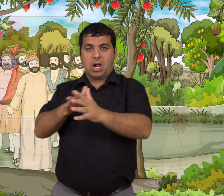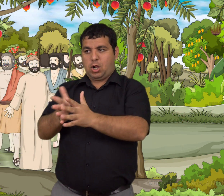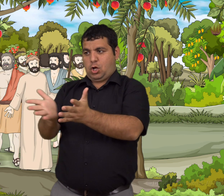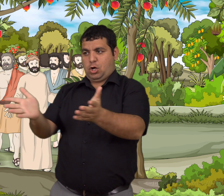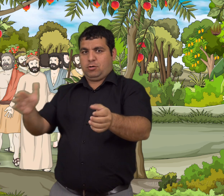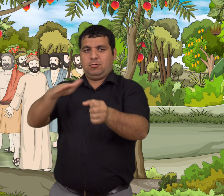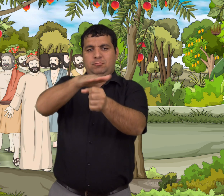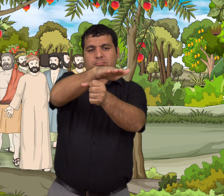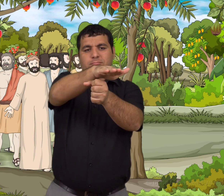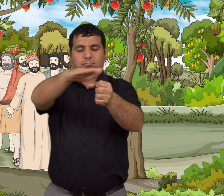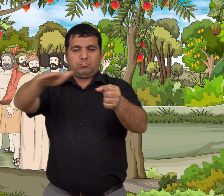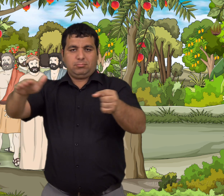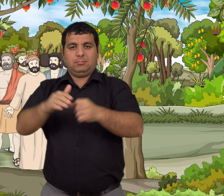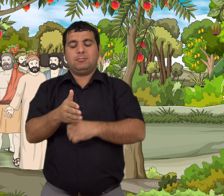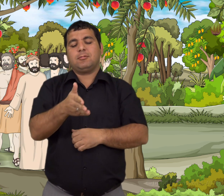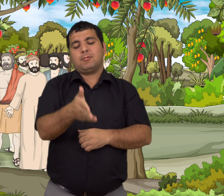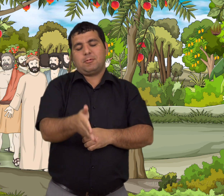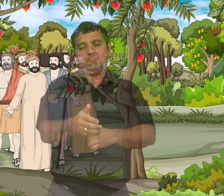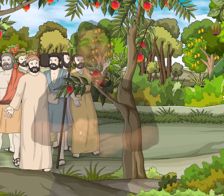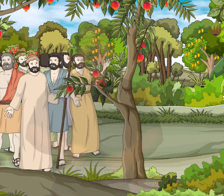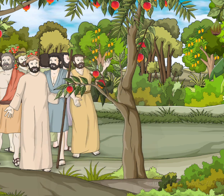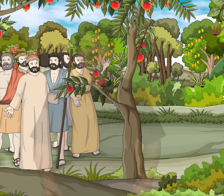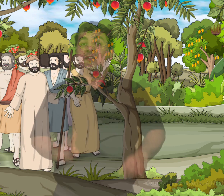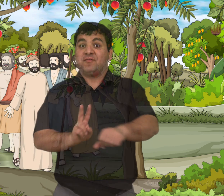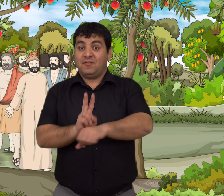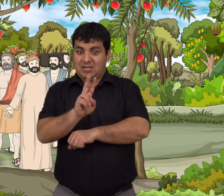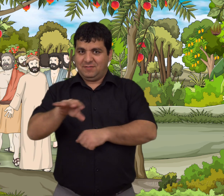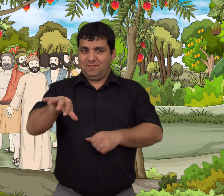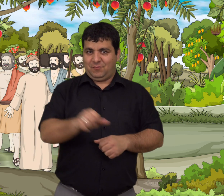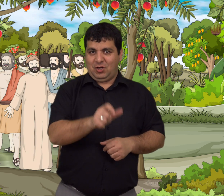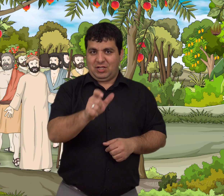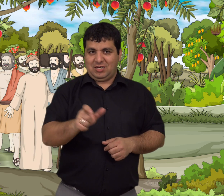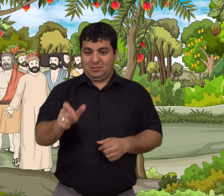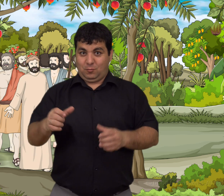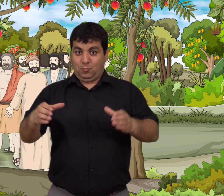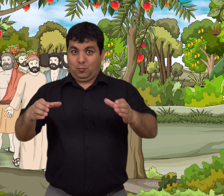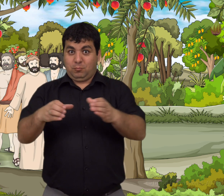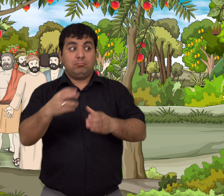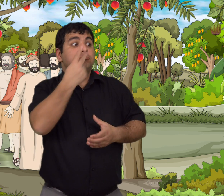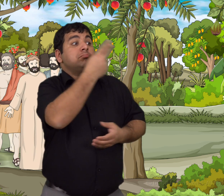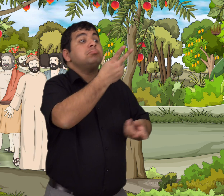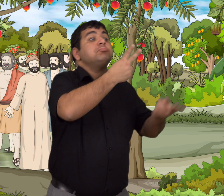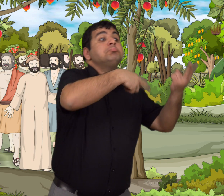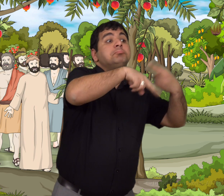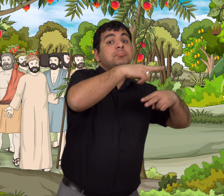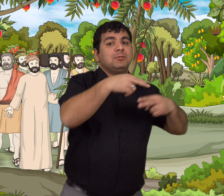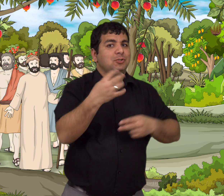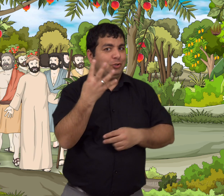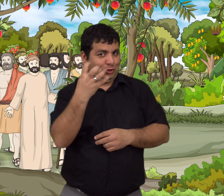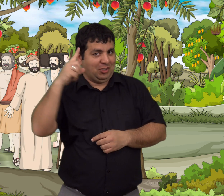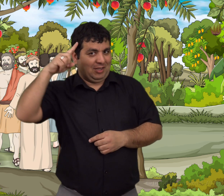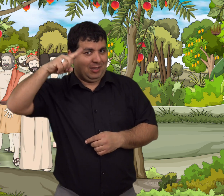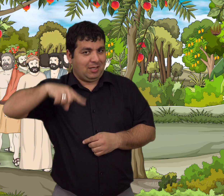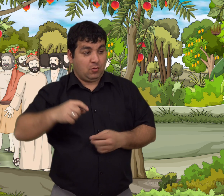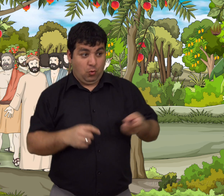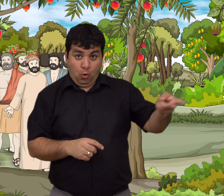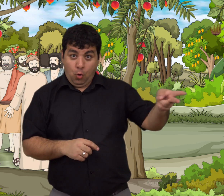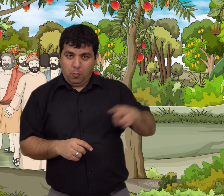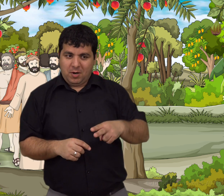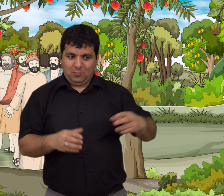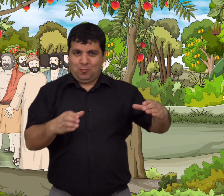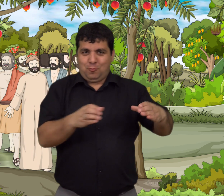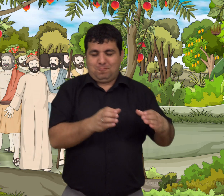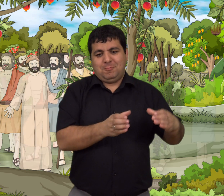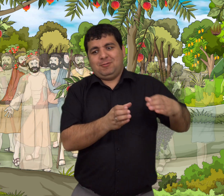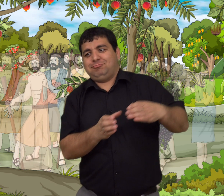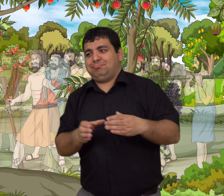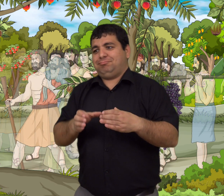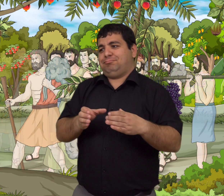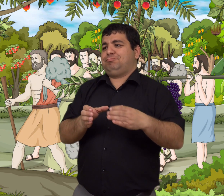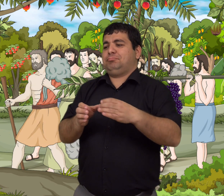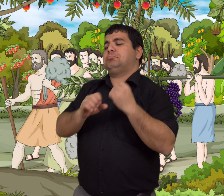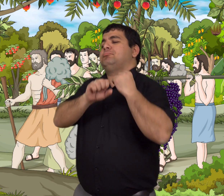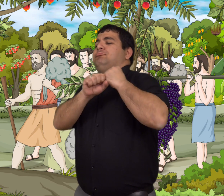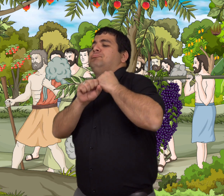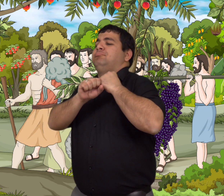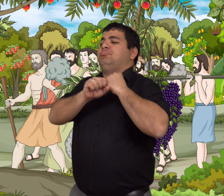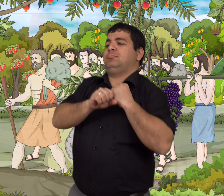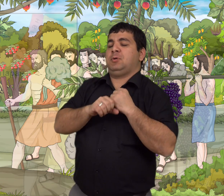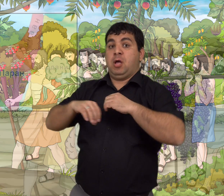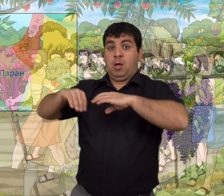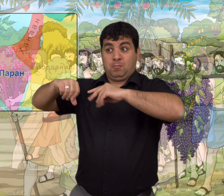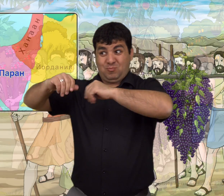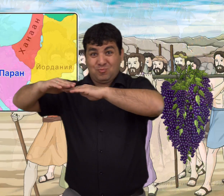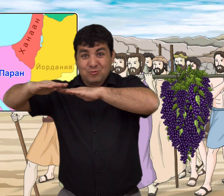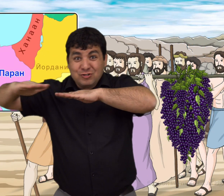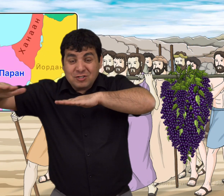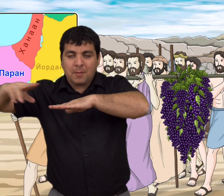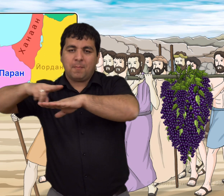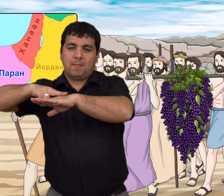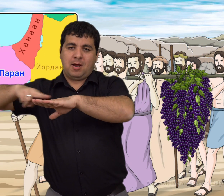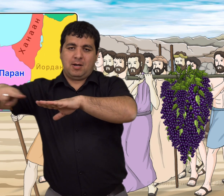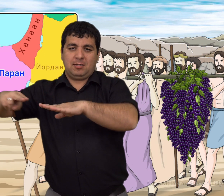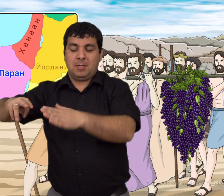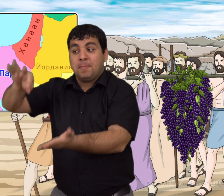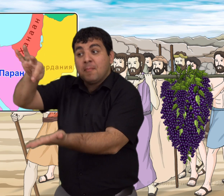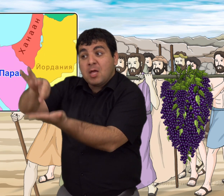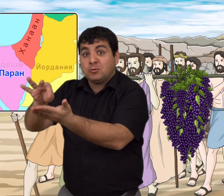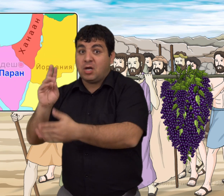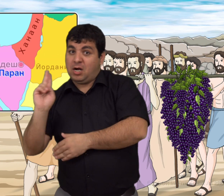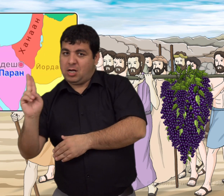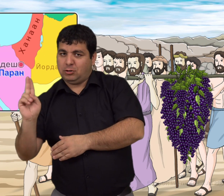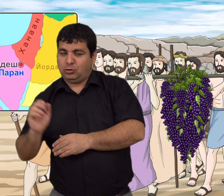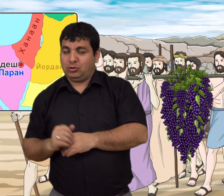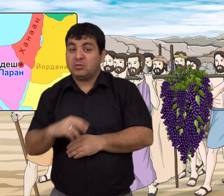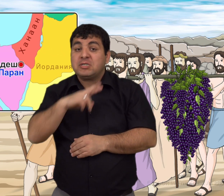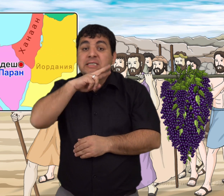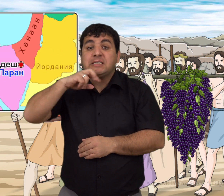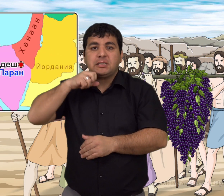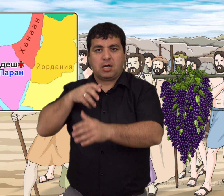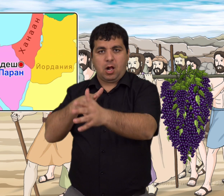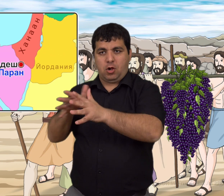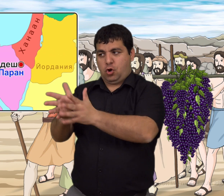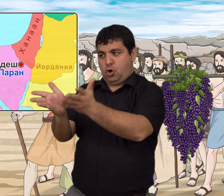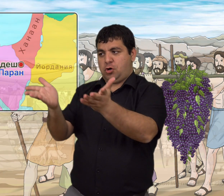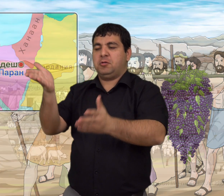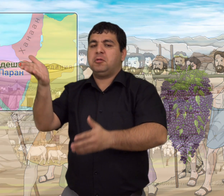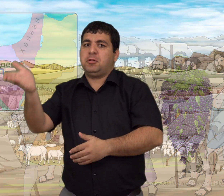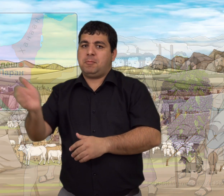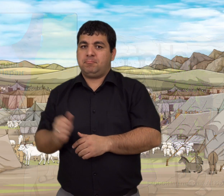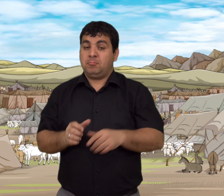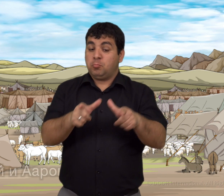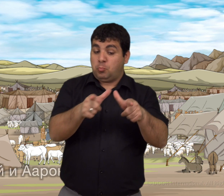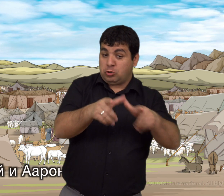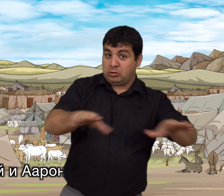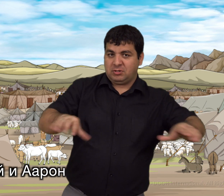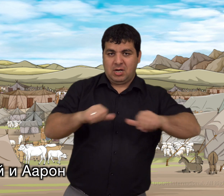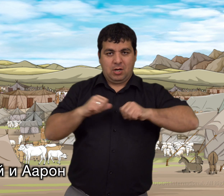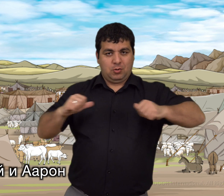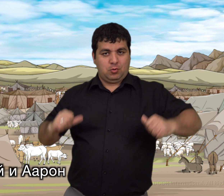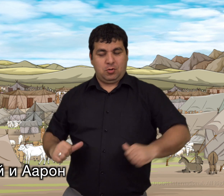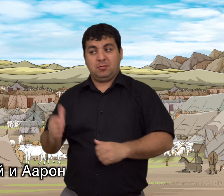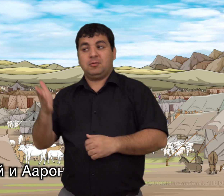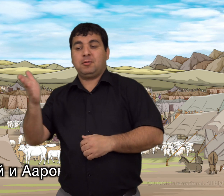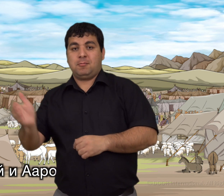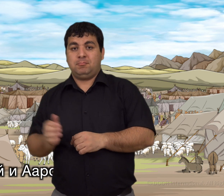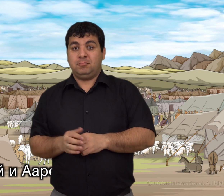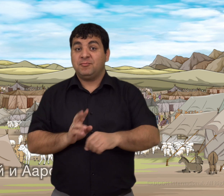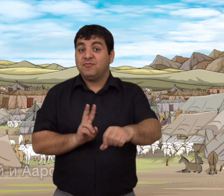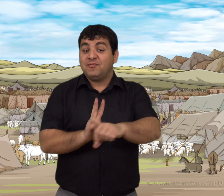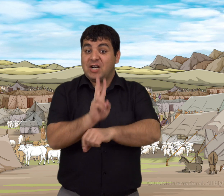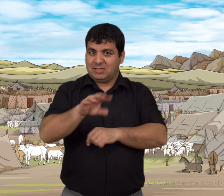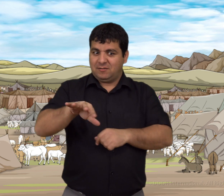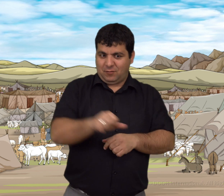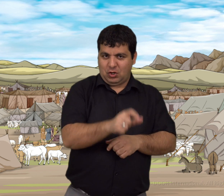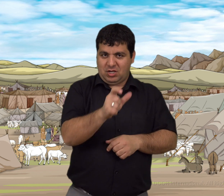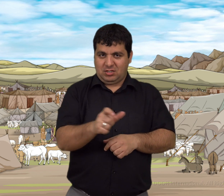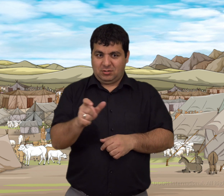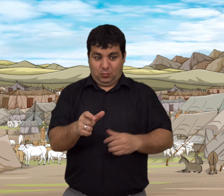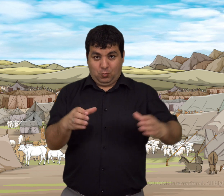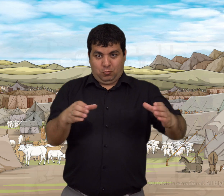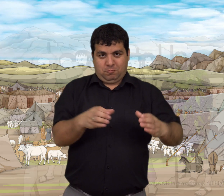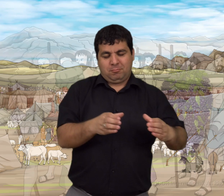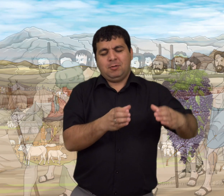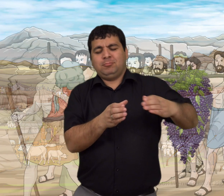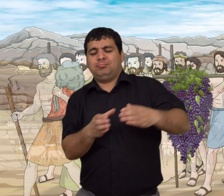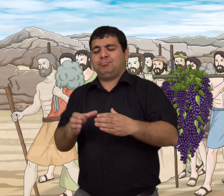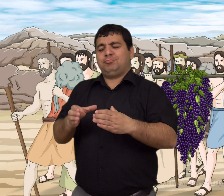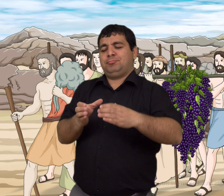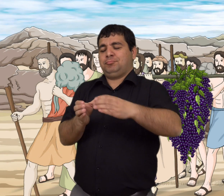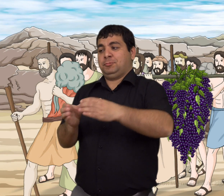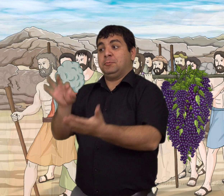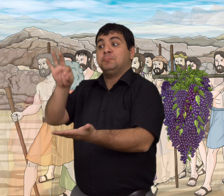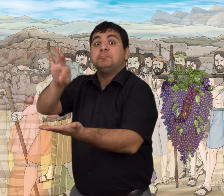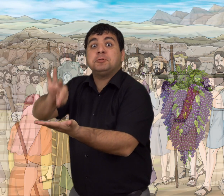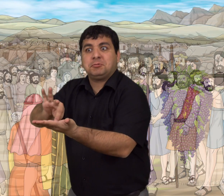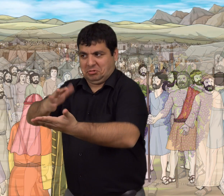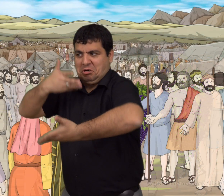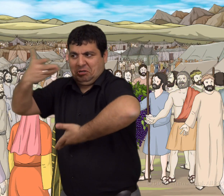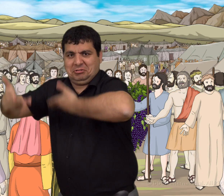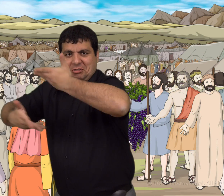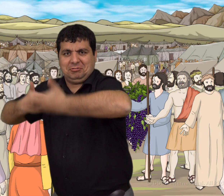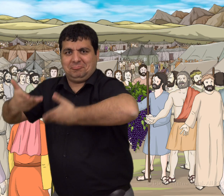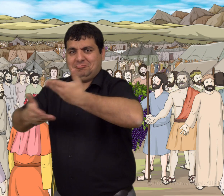After forty days the men returned from spying out the land, and they went back to Moses, Aaron, and the whole congregation of Israel in the Wilderness of Paran at Kadesh.